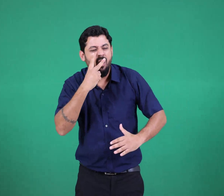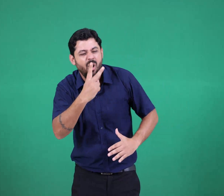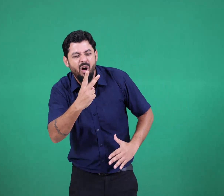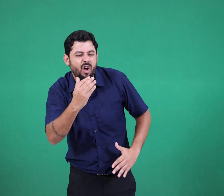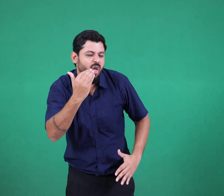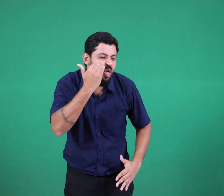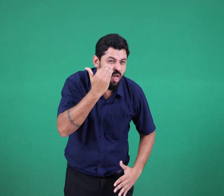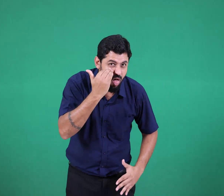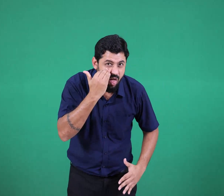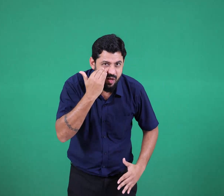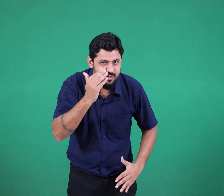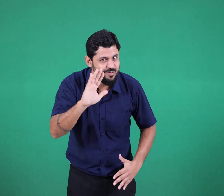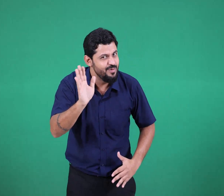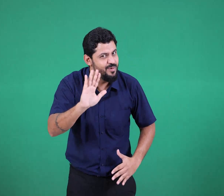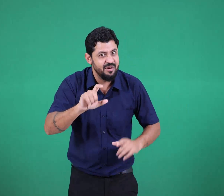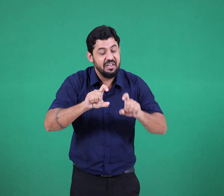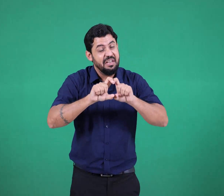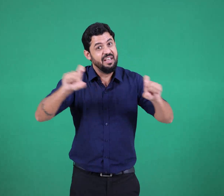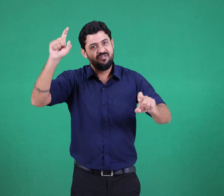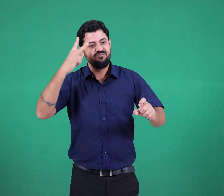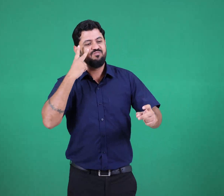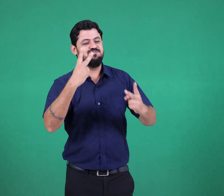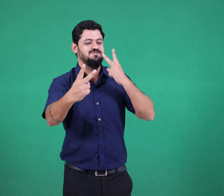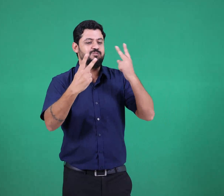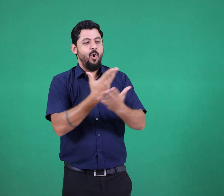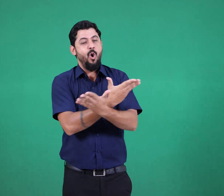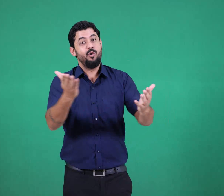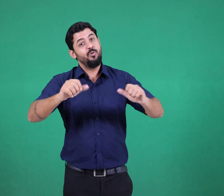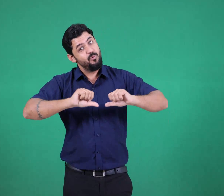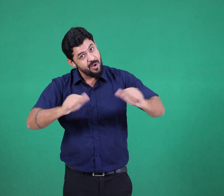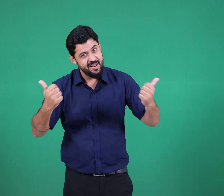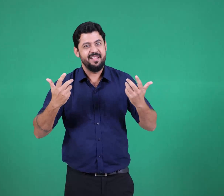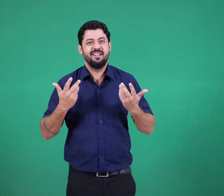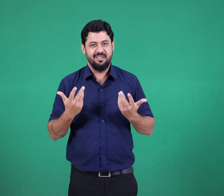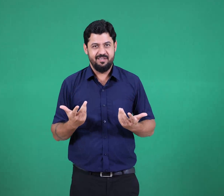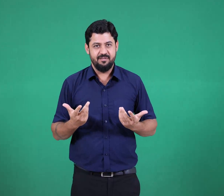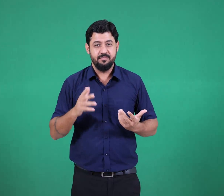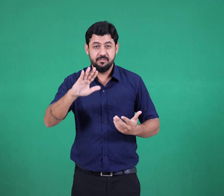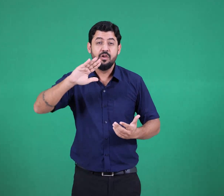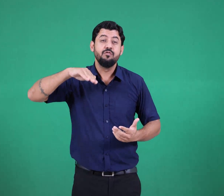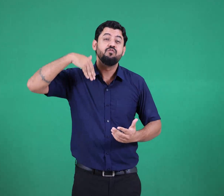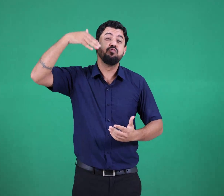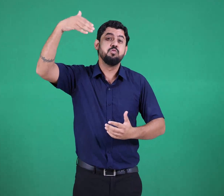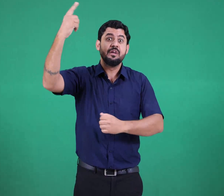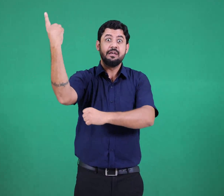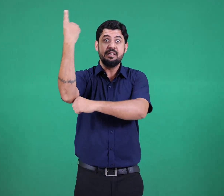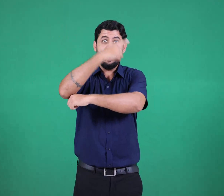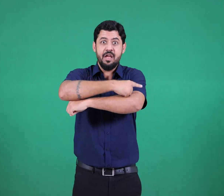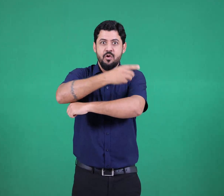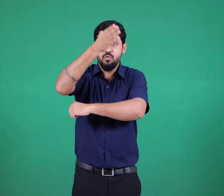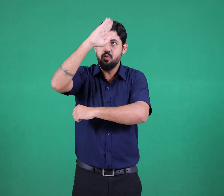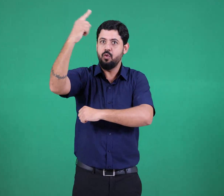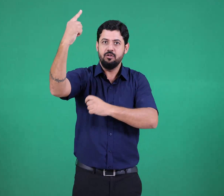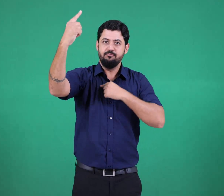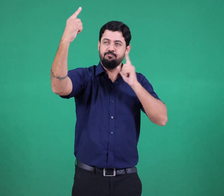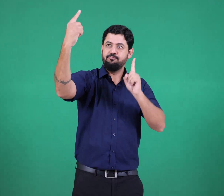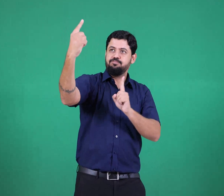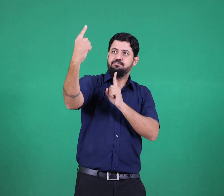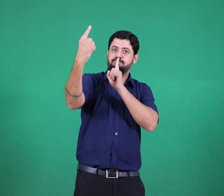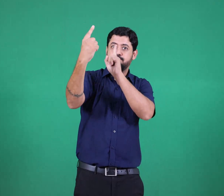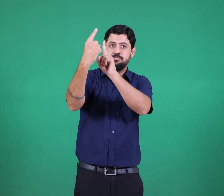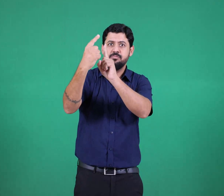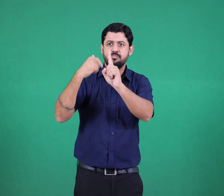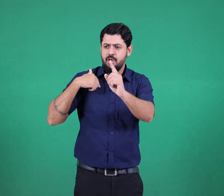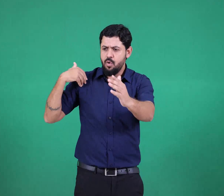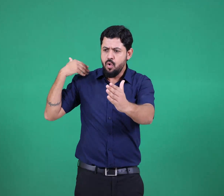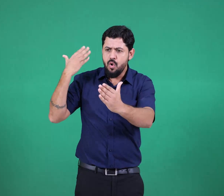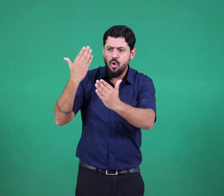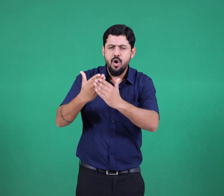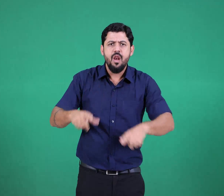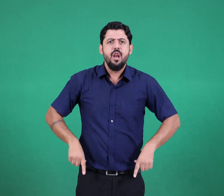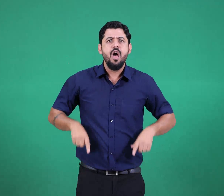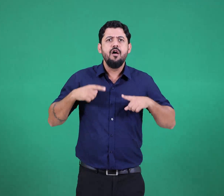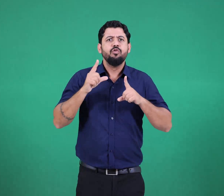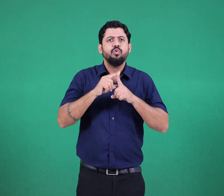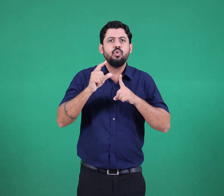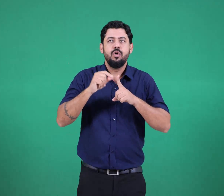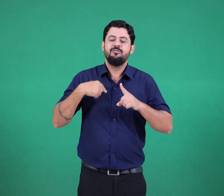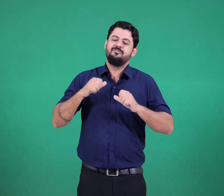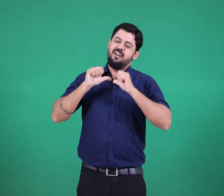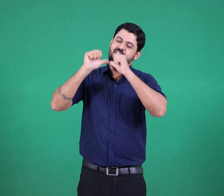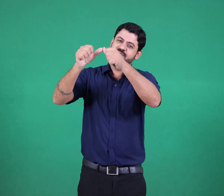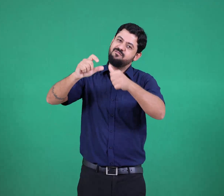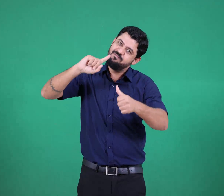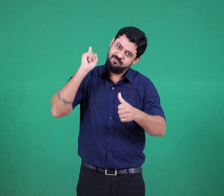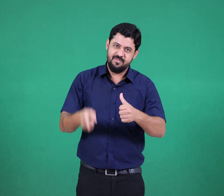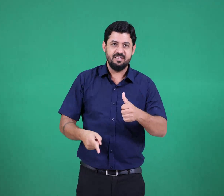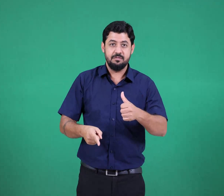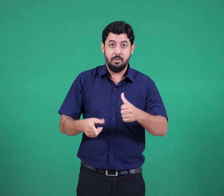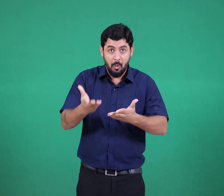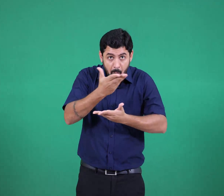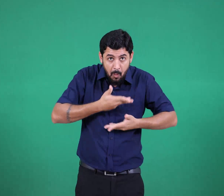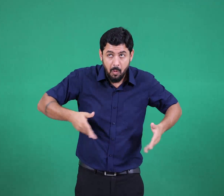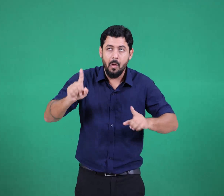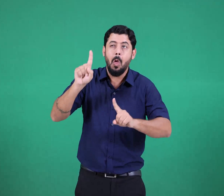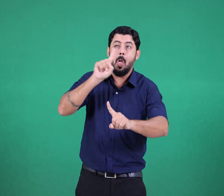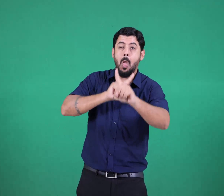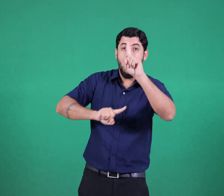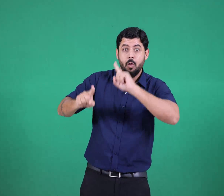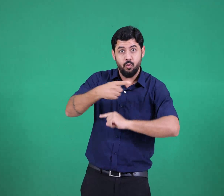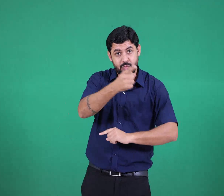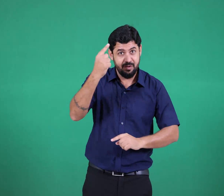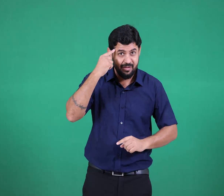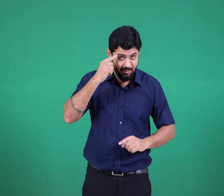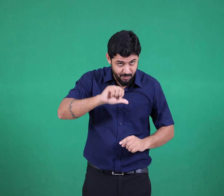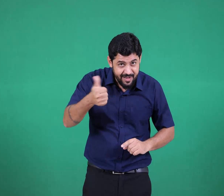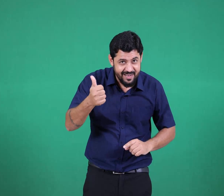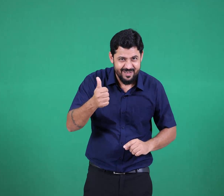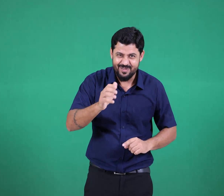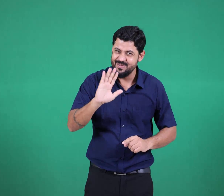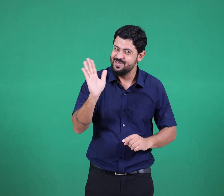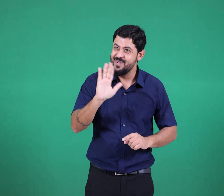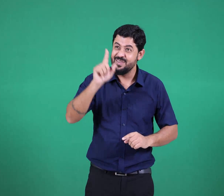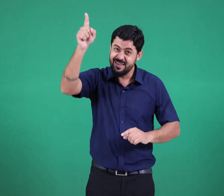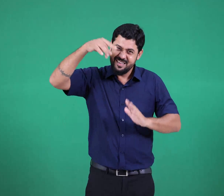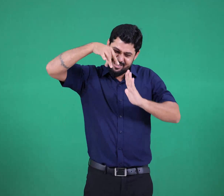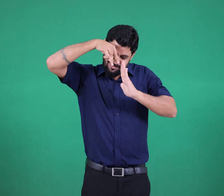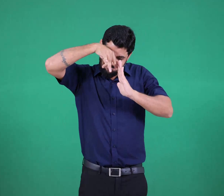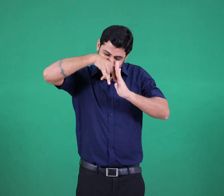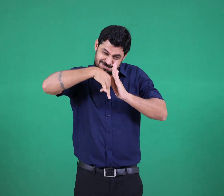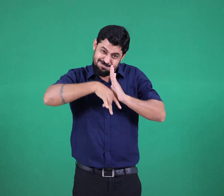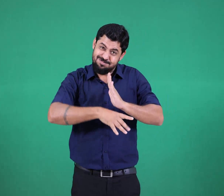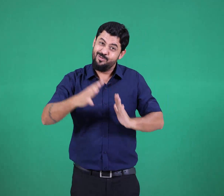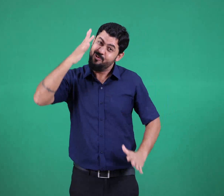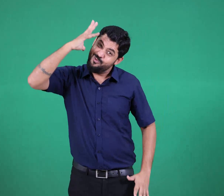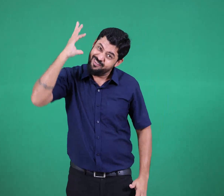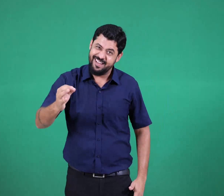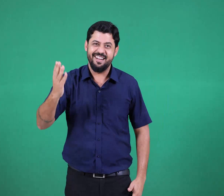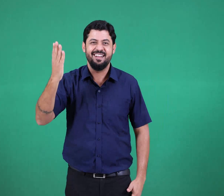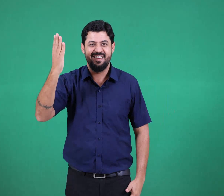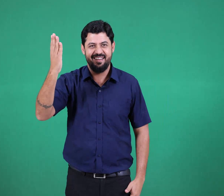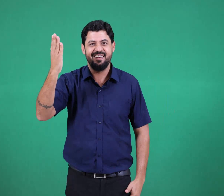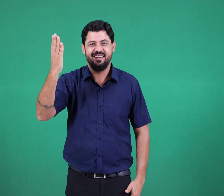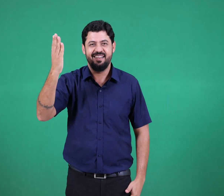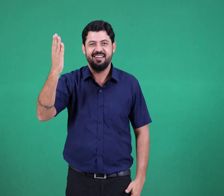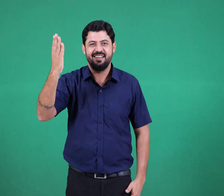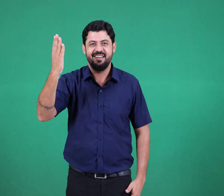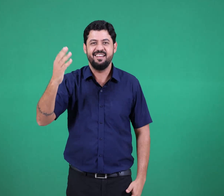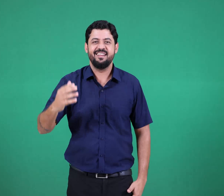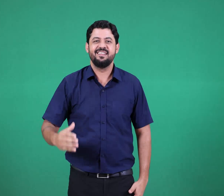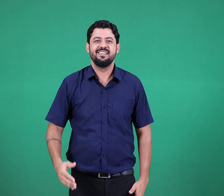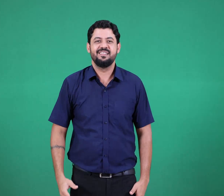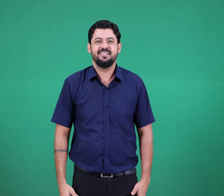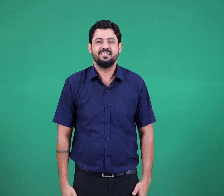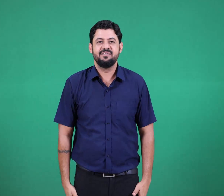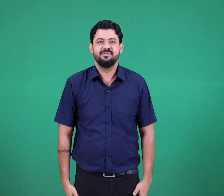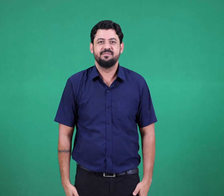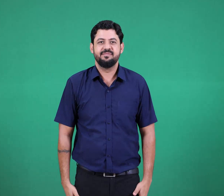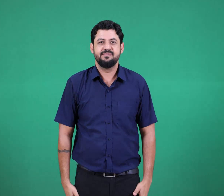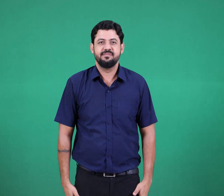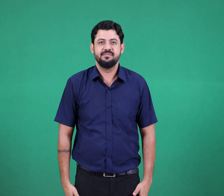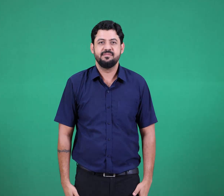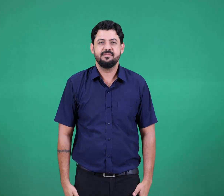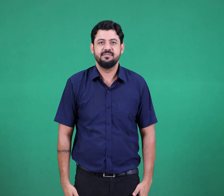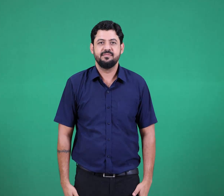everything is uncovered and exposed before the eyes of Him to whom we must give account.